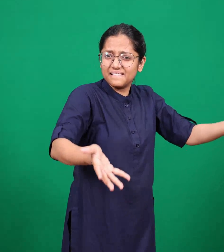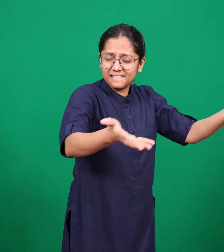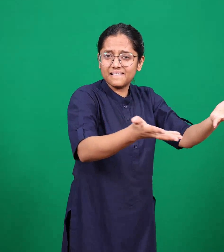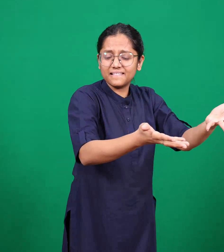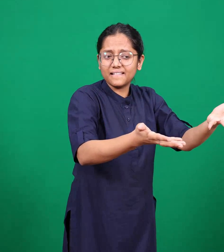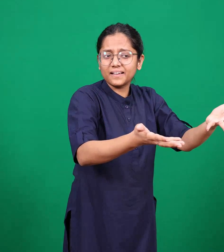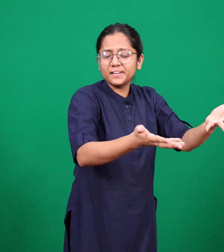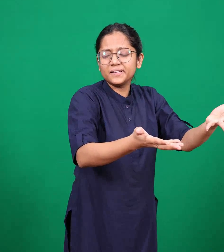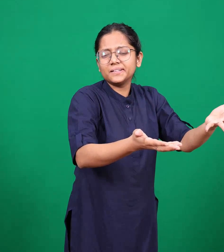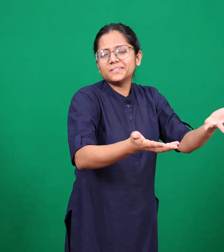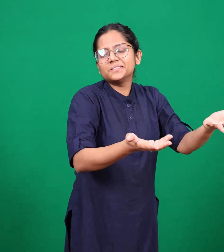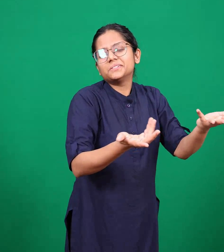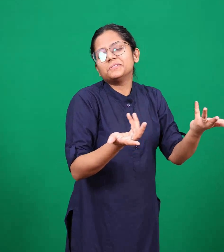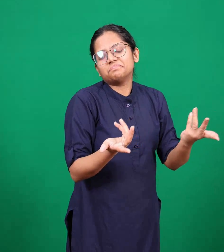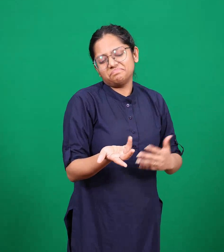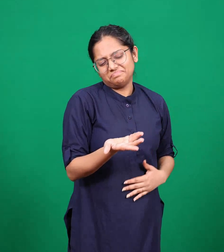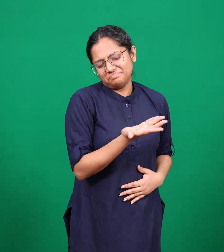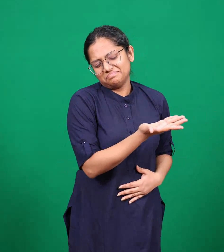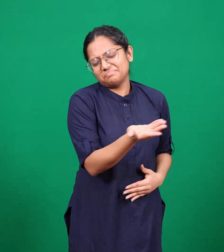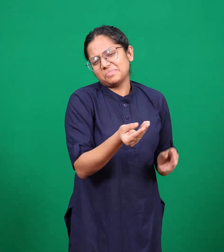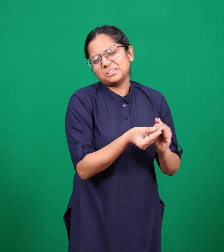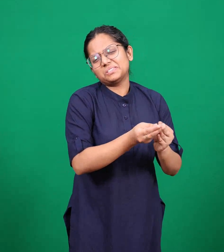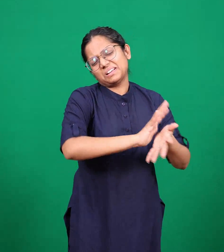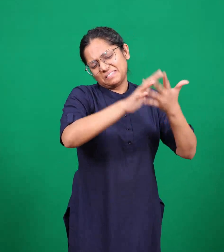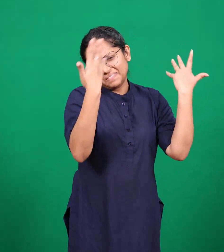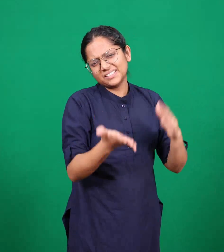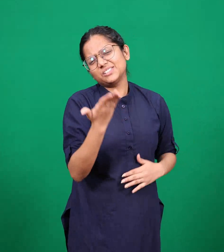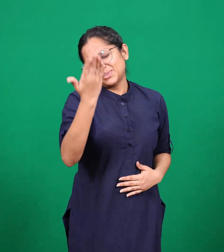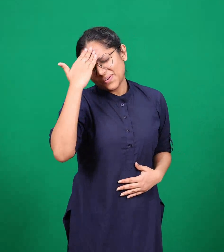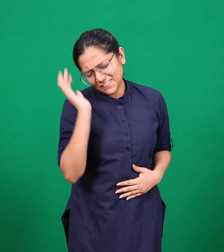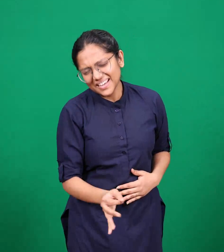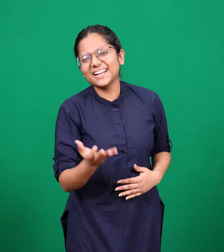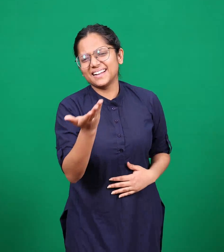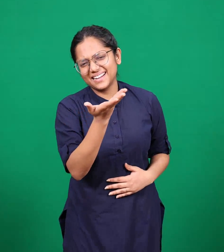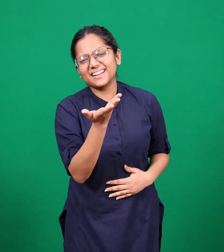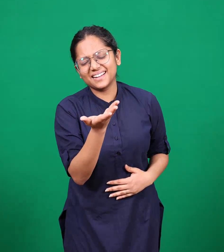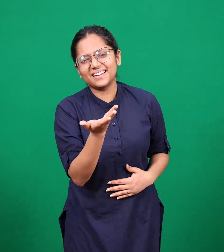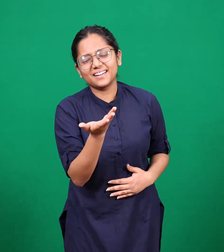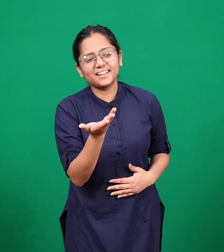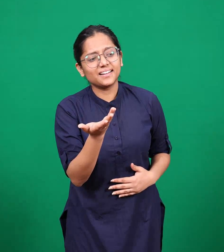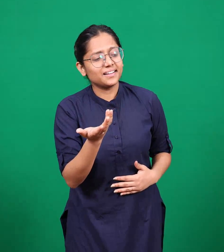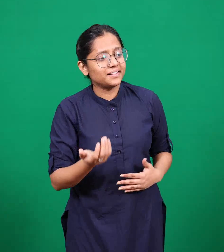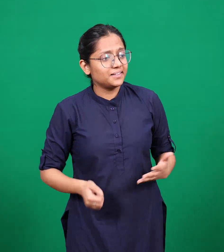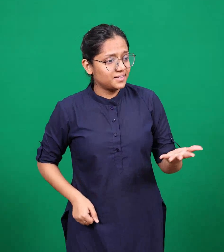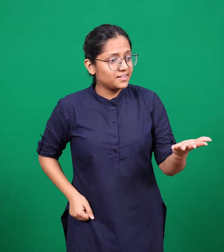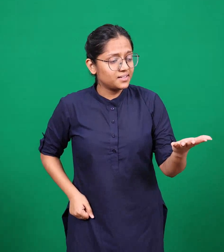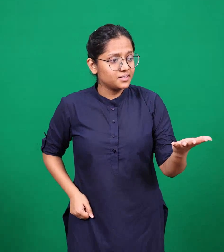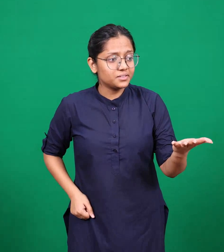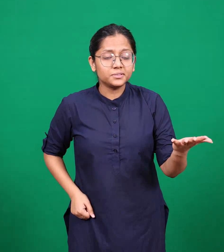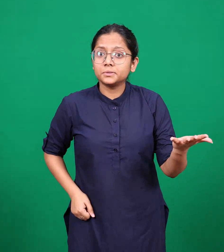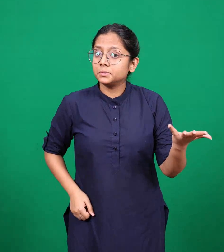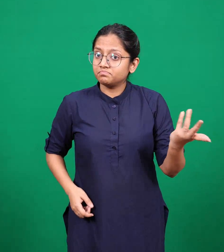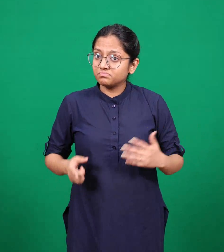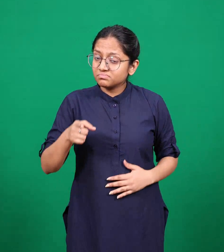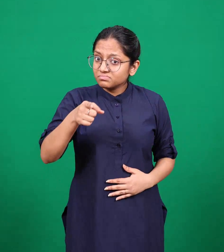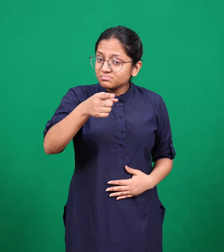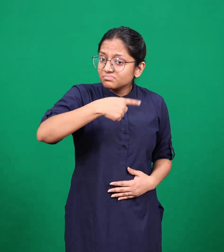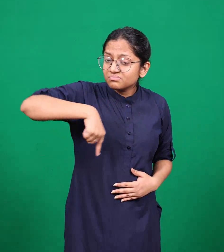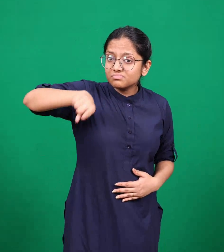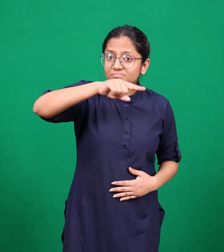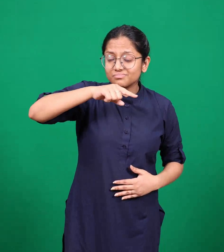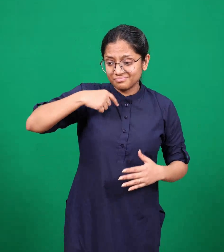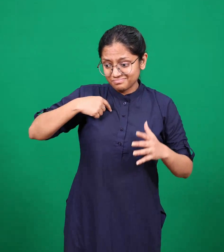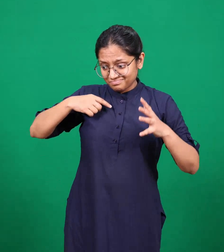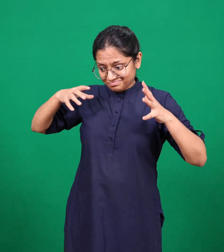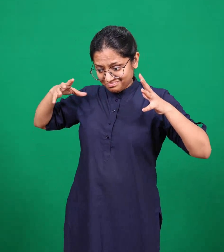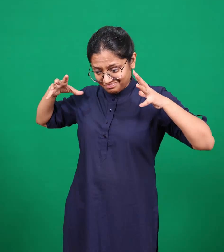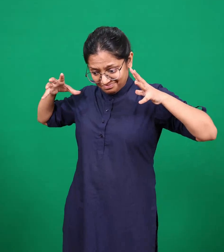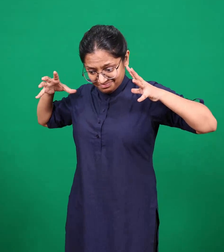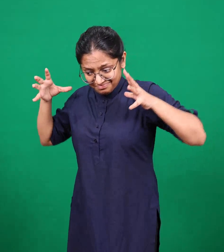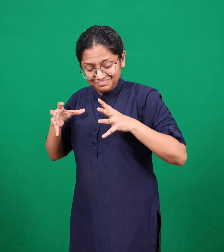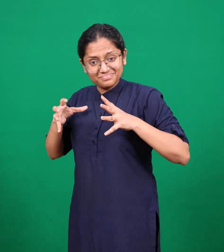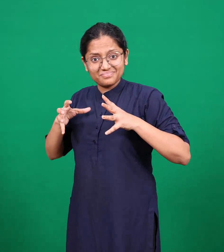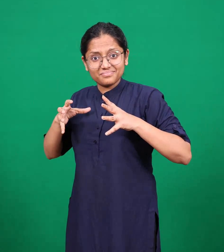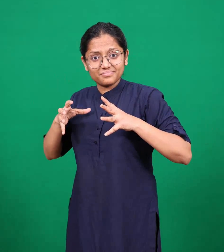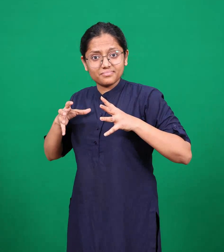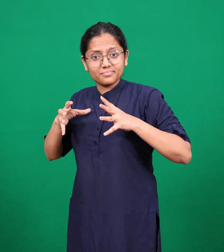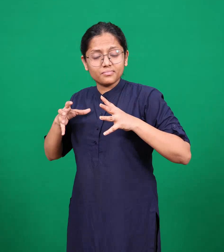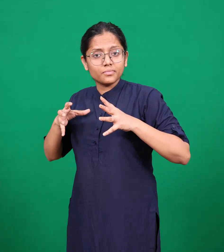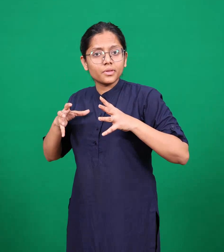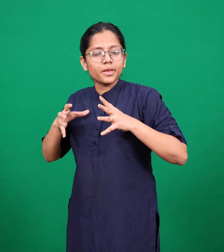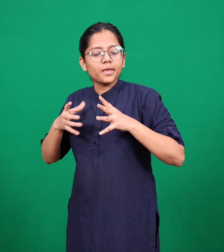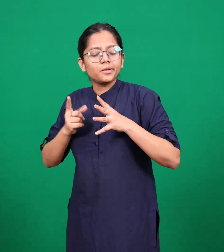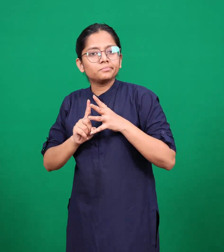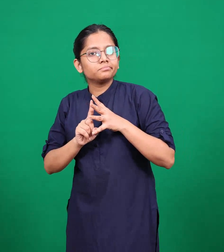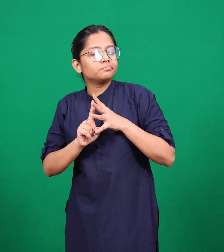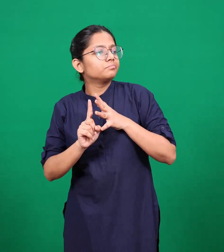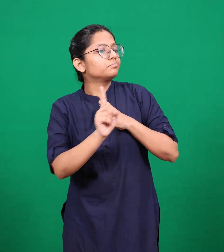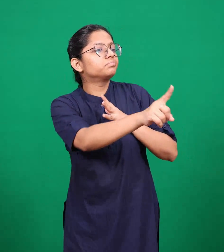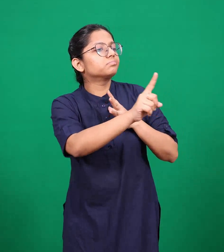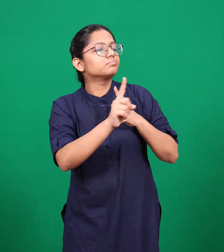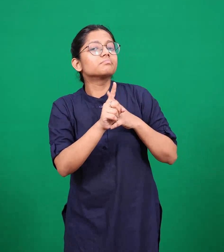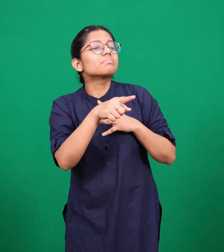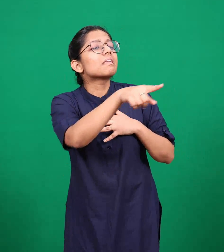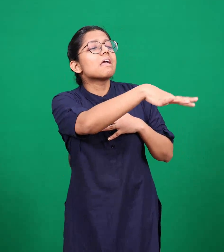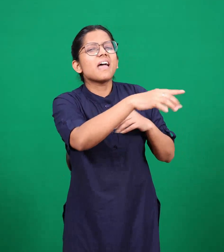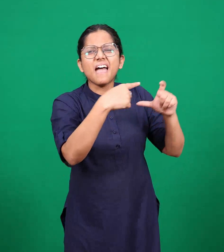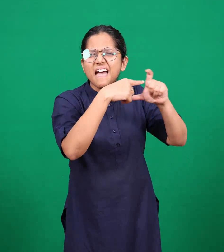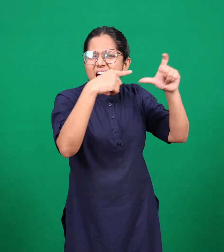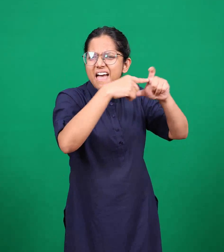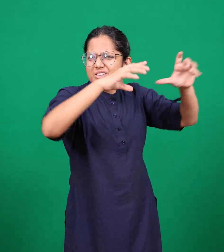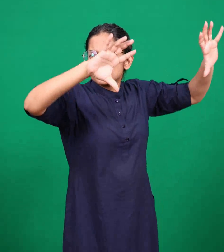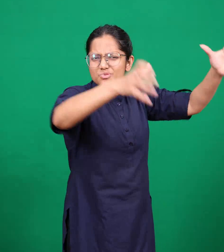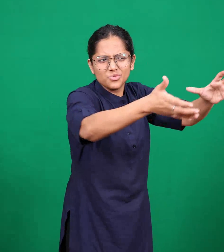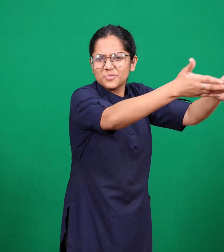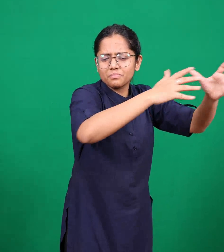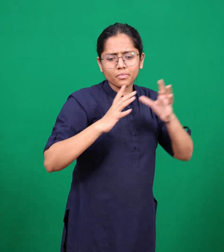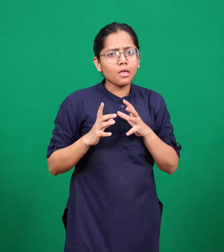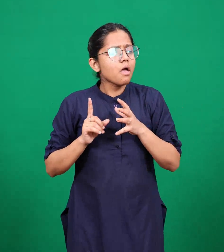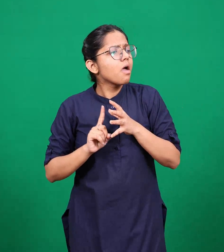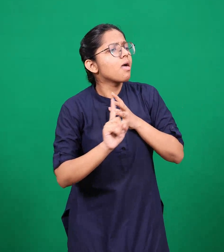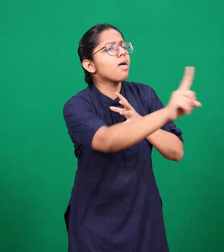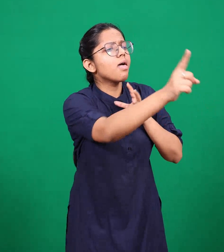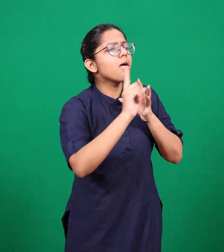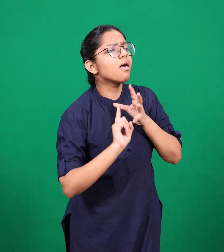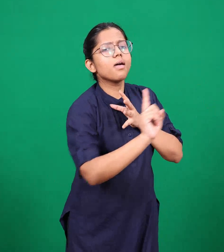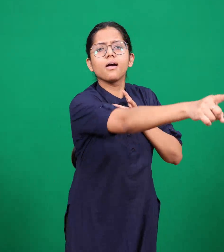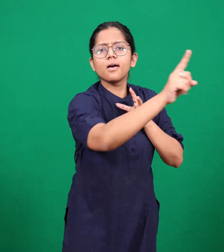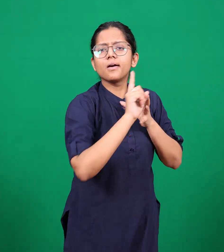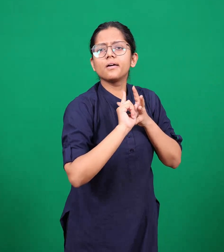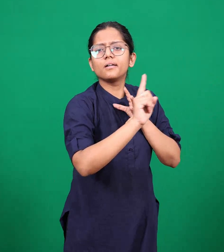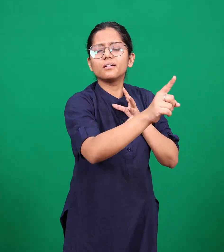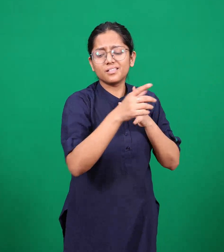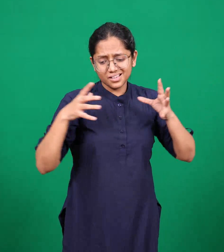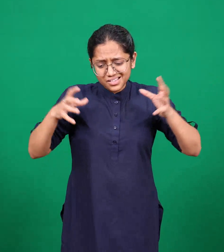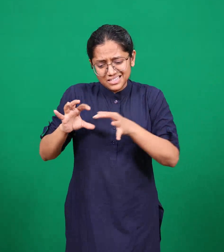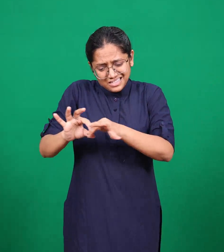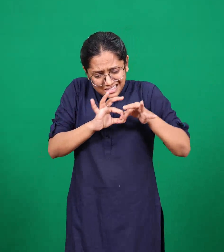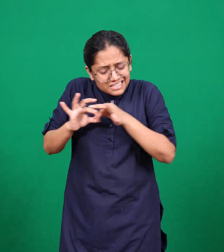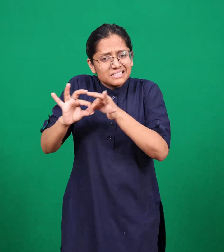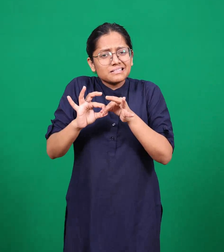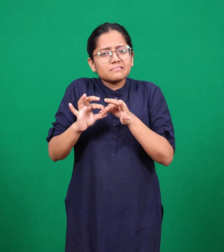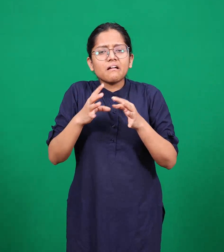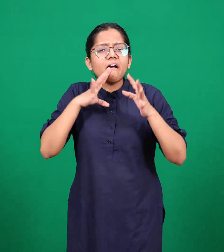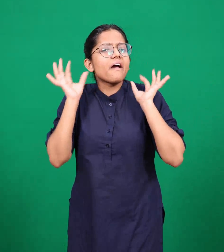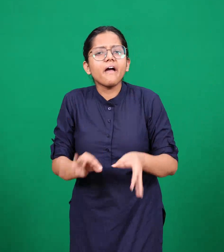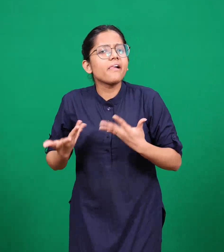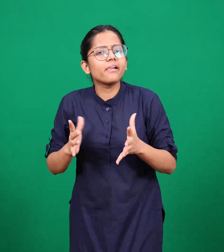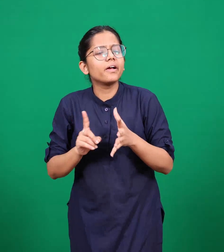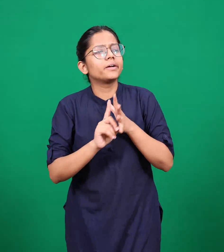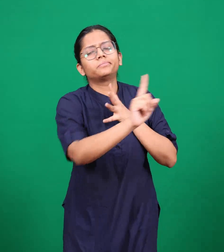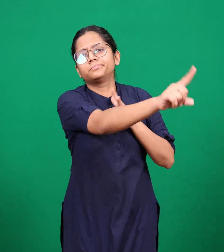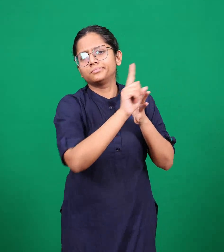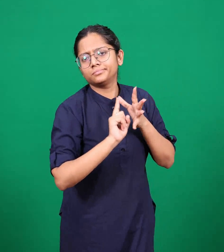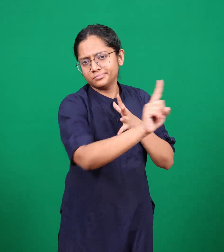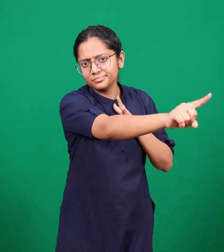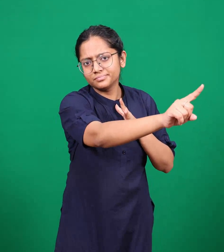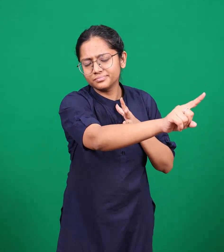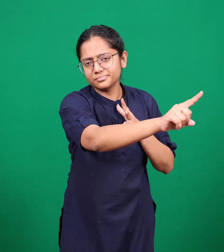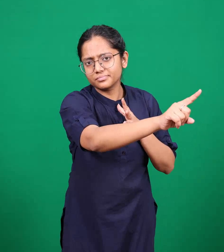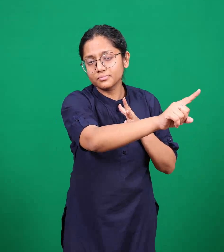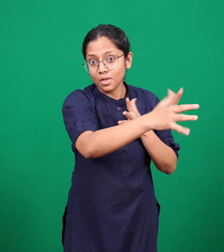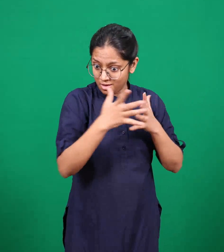This is how we know it is the last hour. They went out from us, but they did not belong to us.